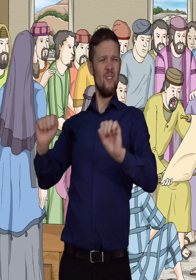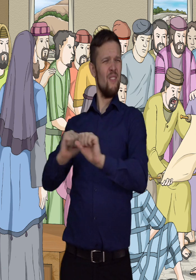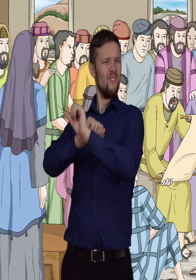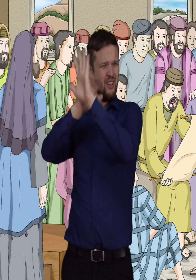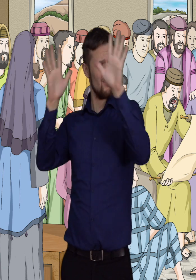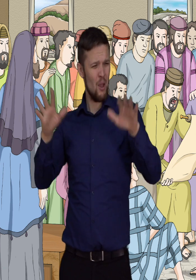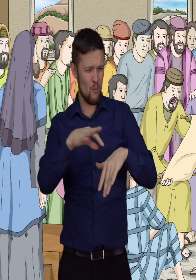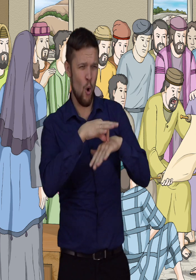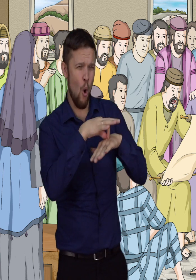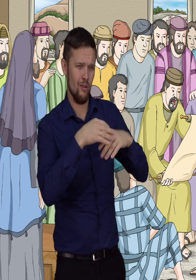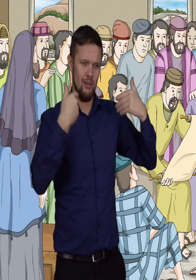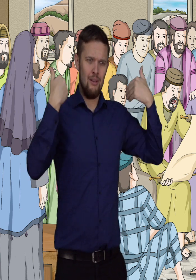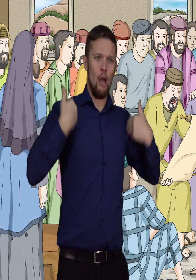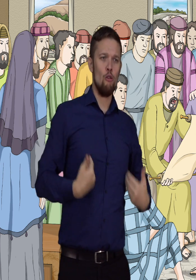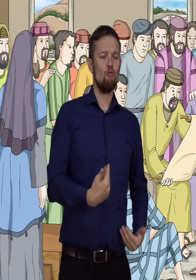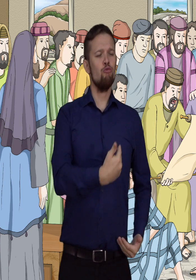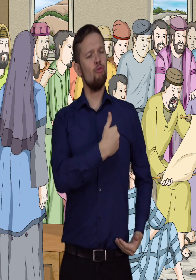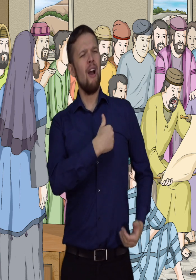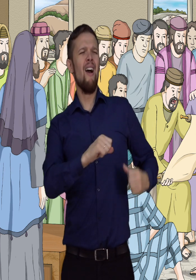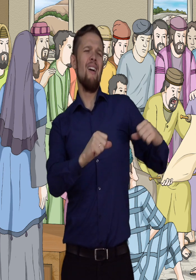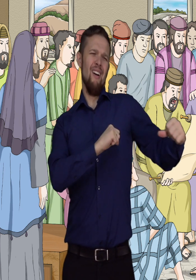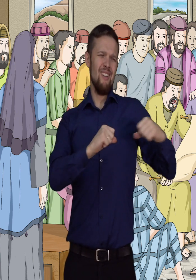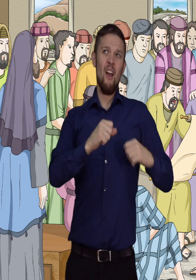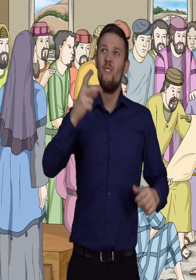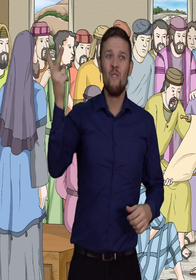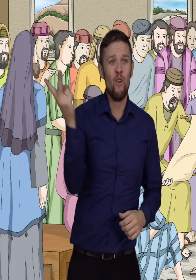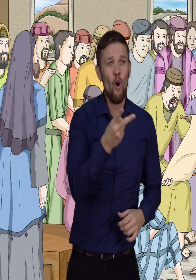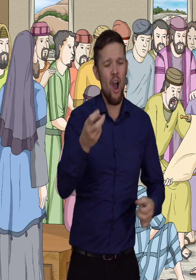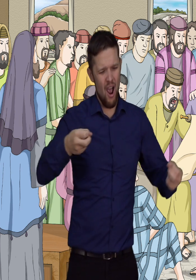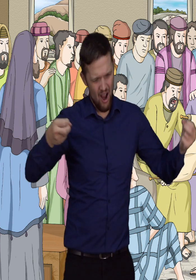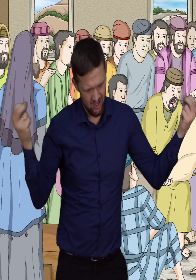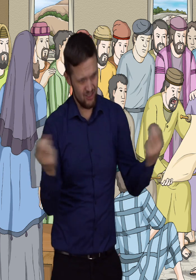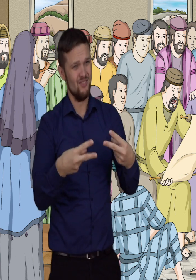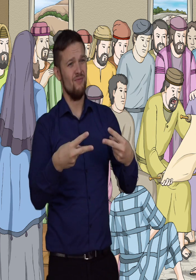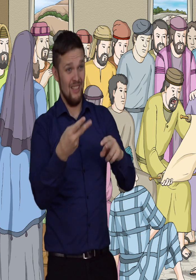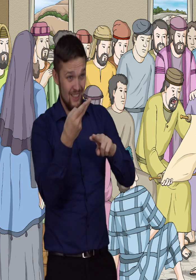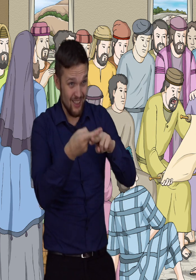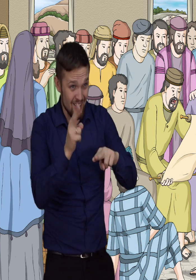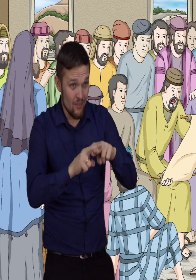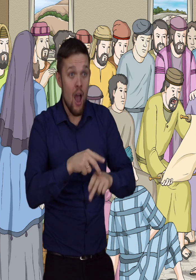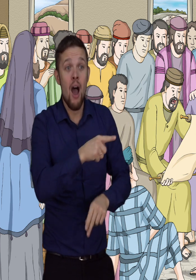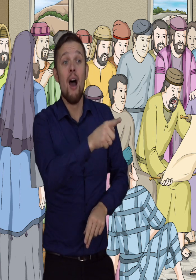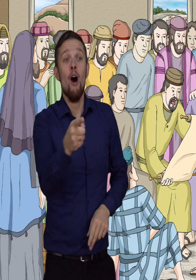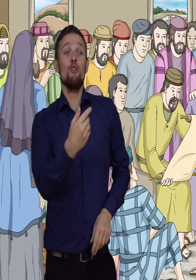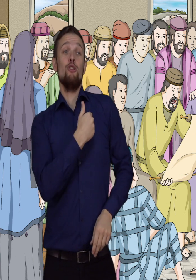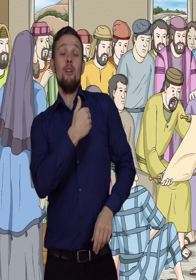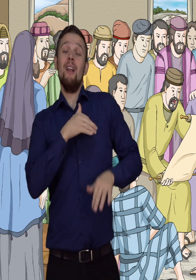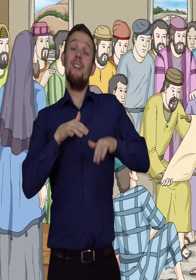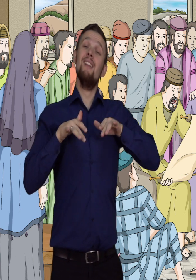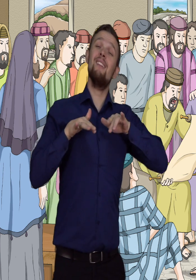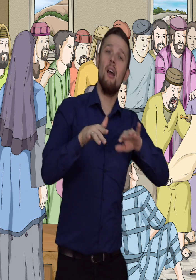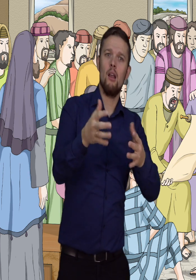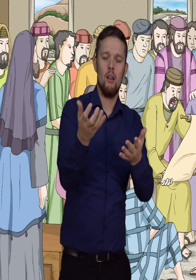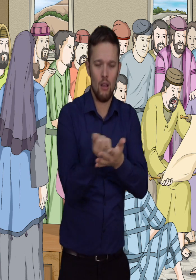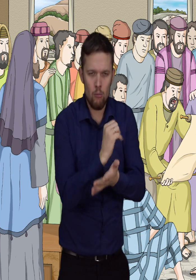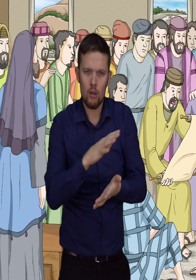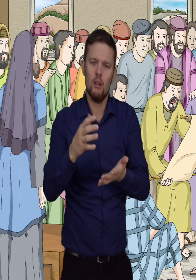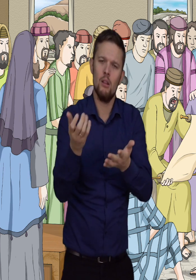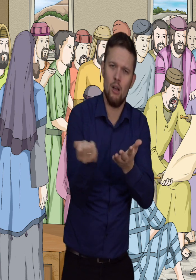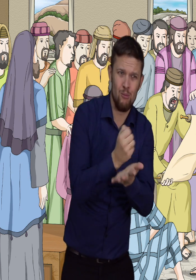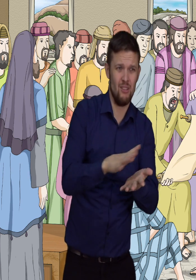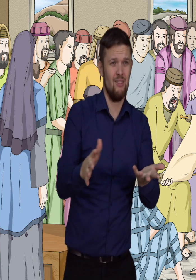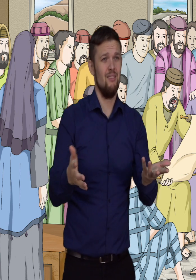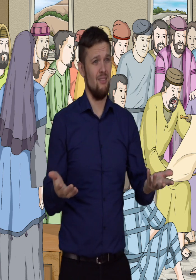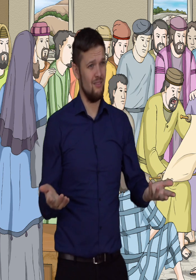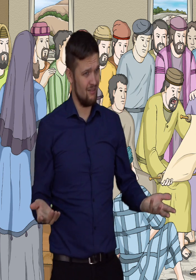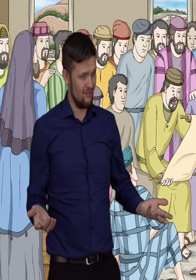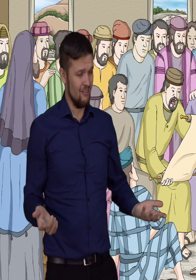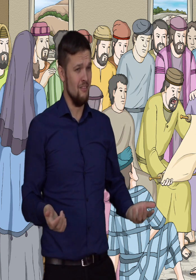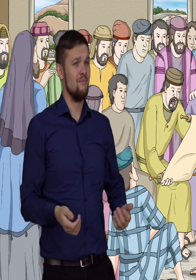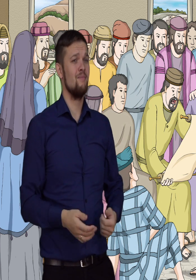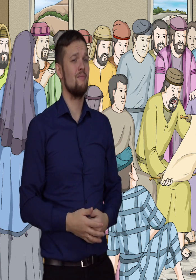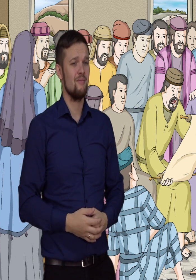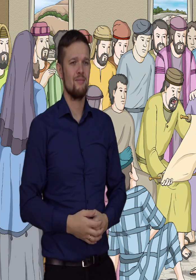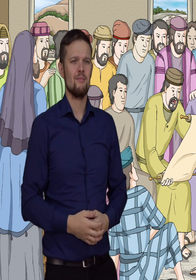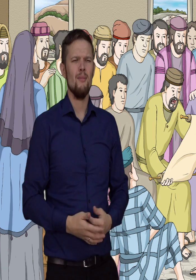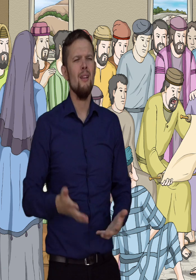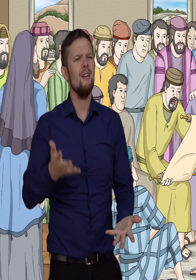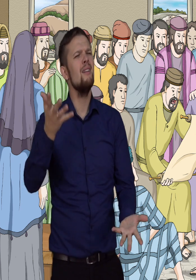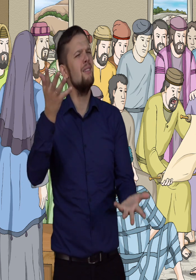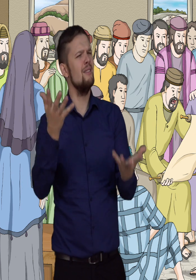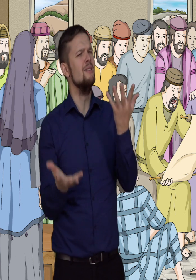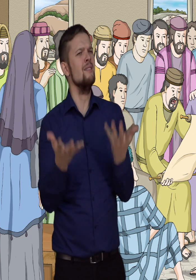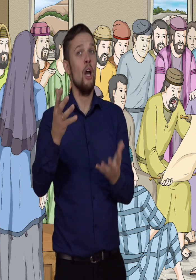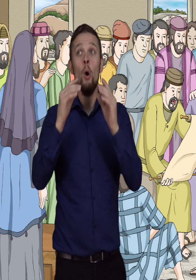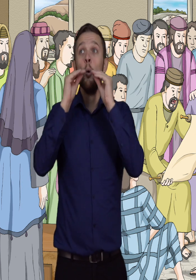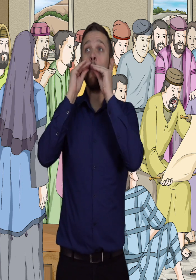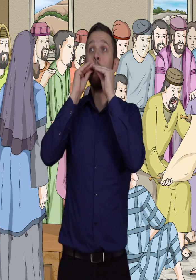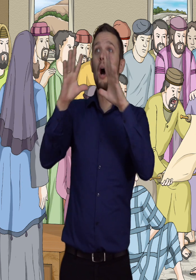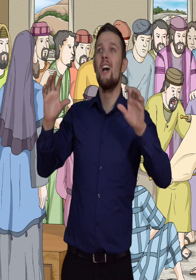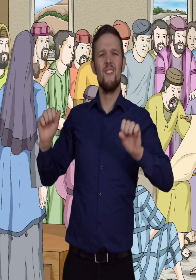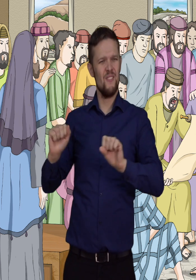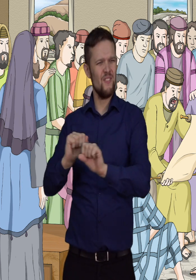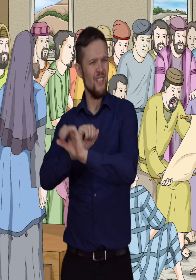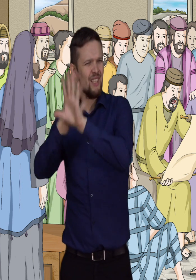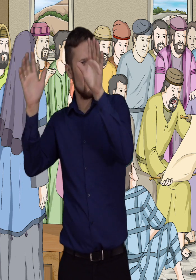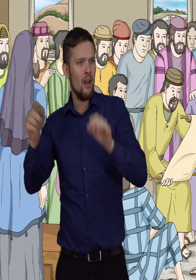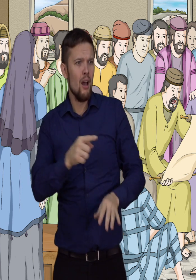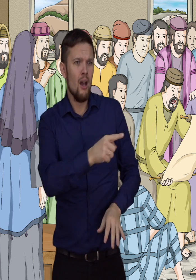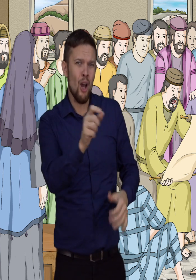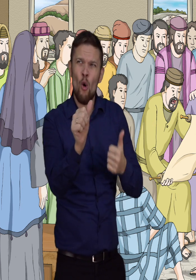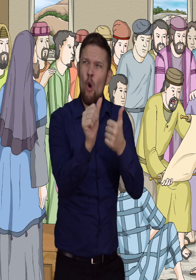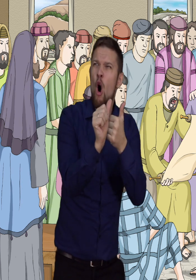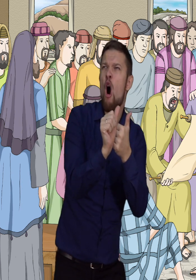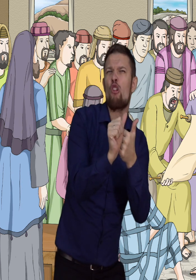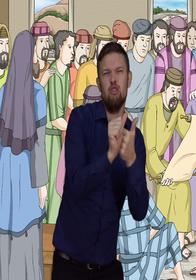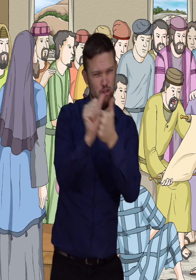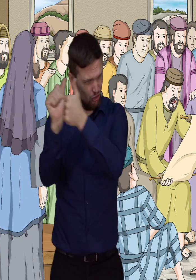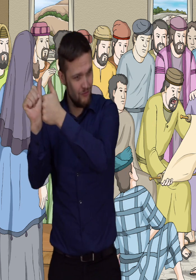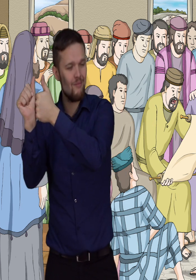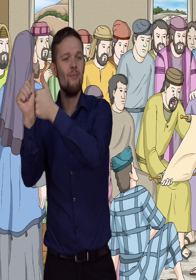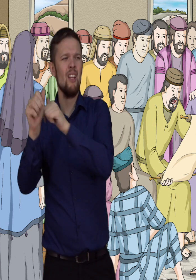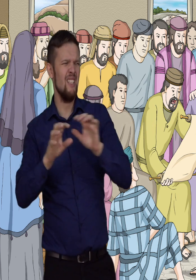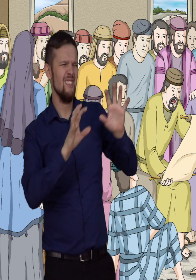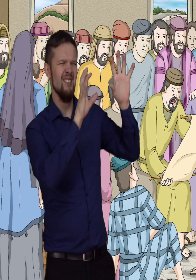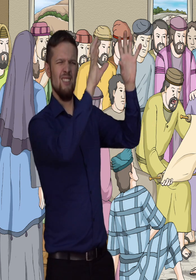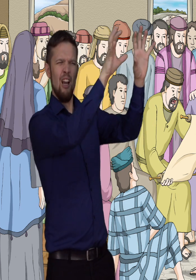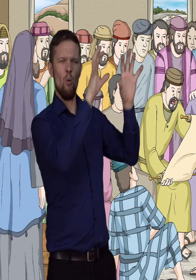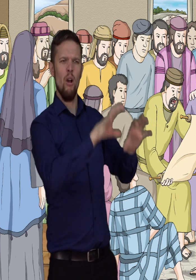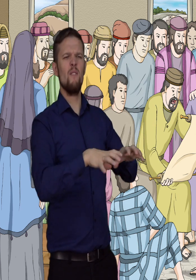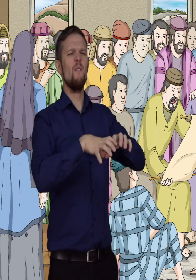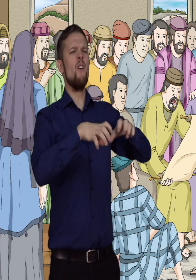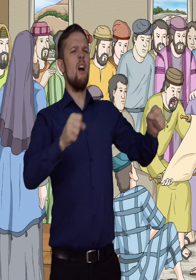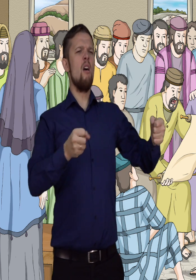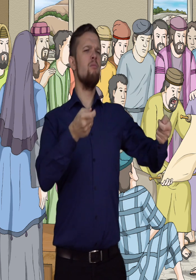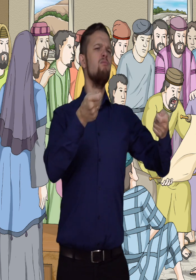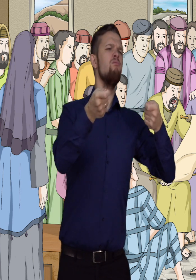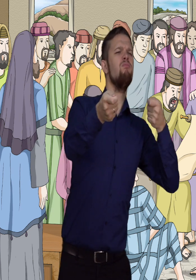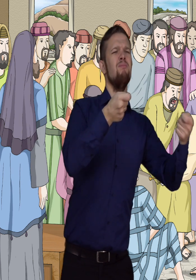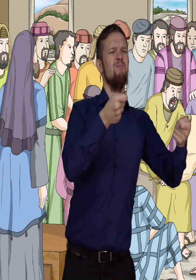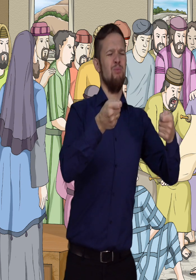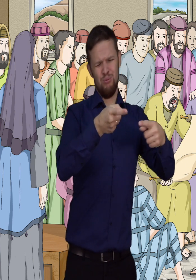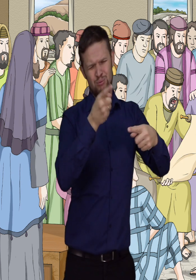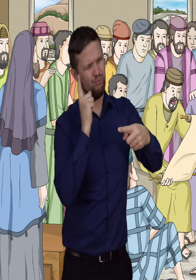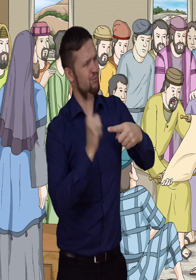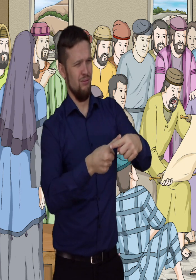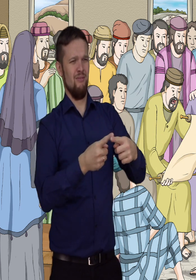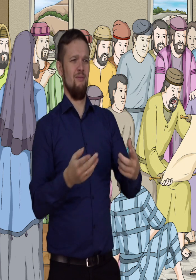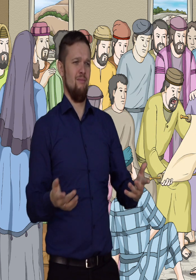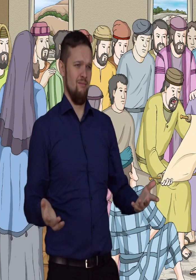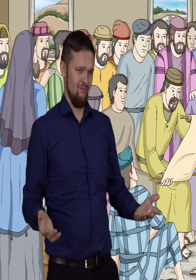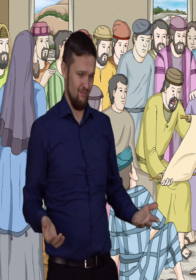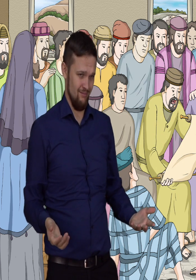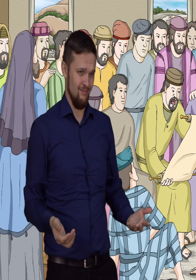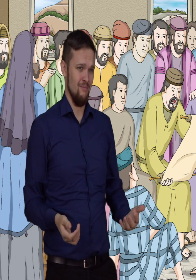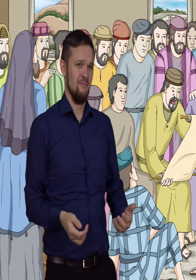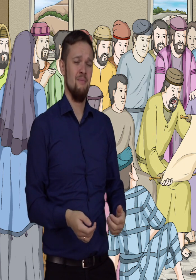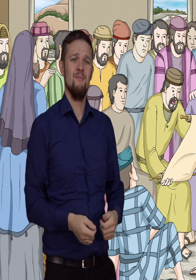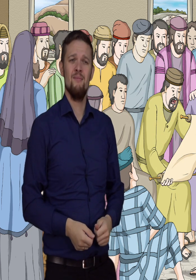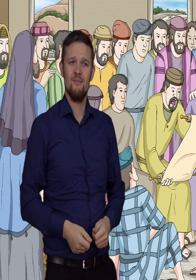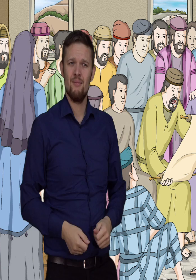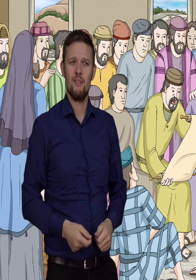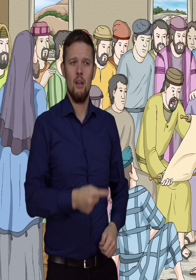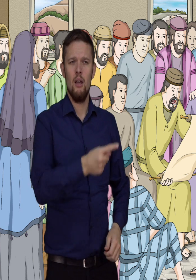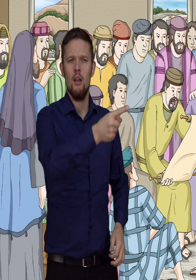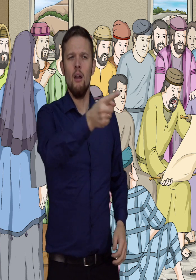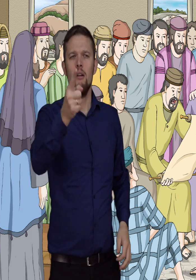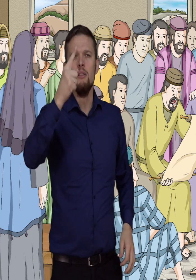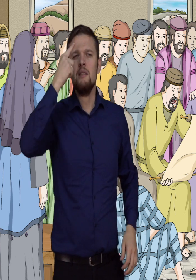They are opposed to each other, so that you do not do what you want.